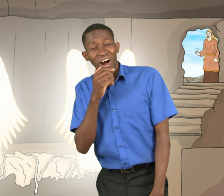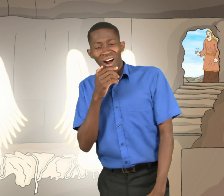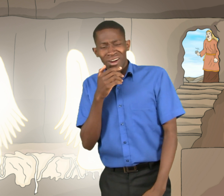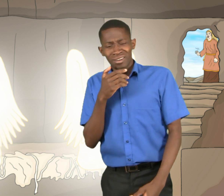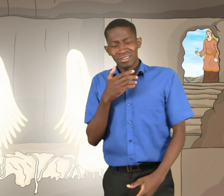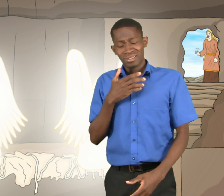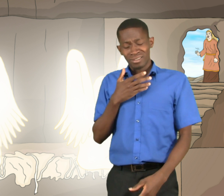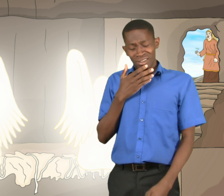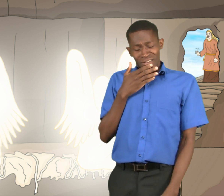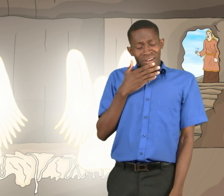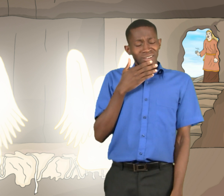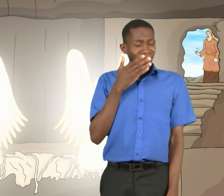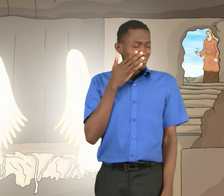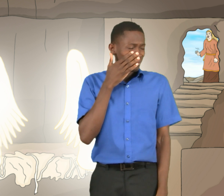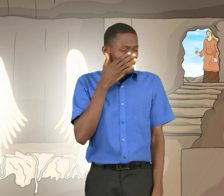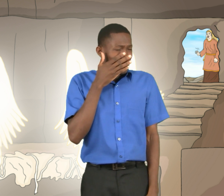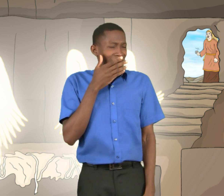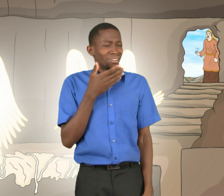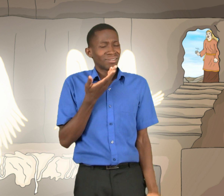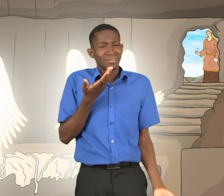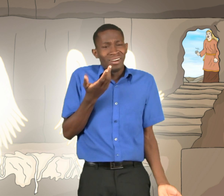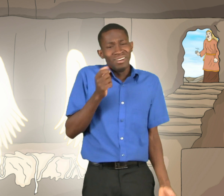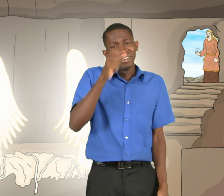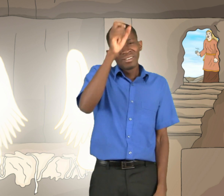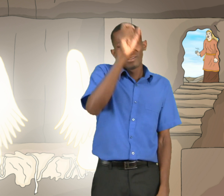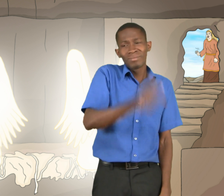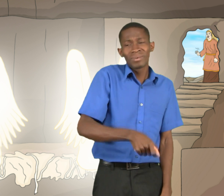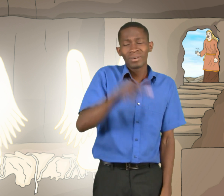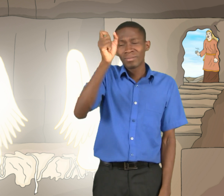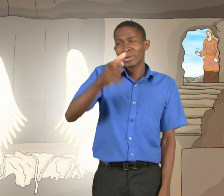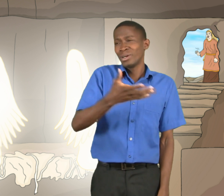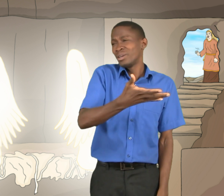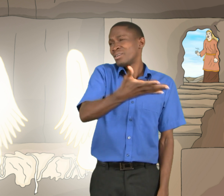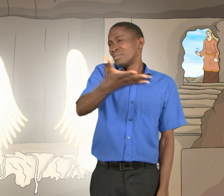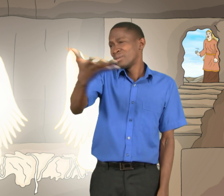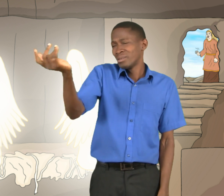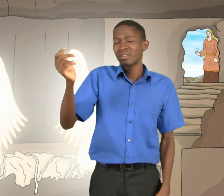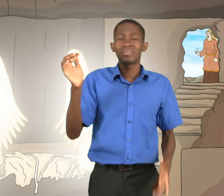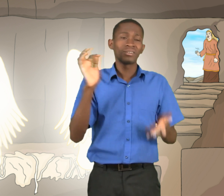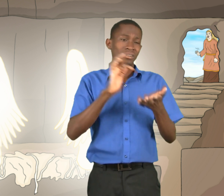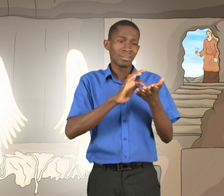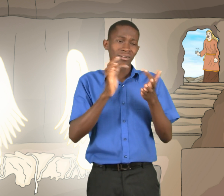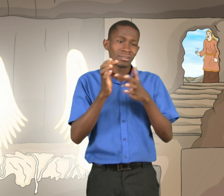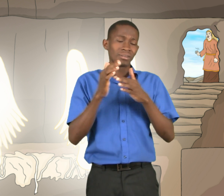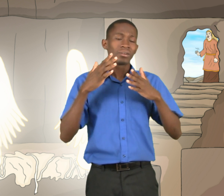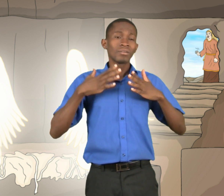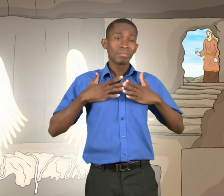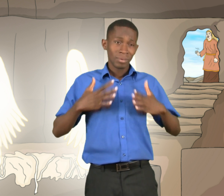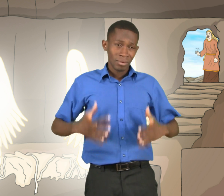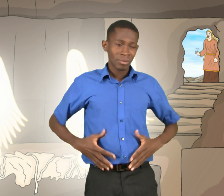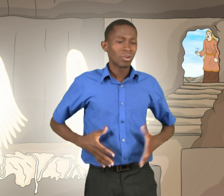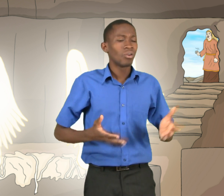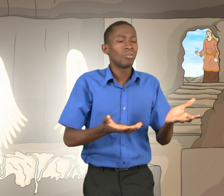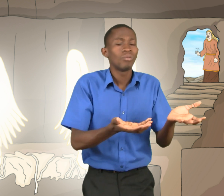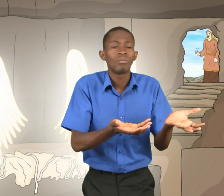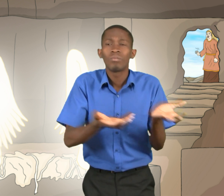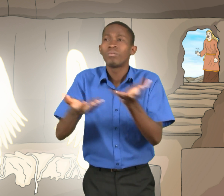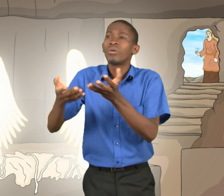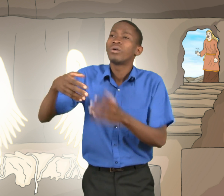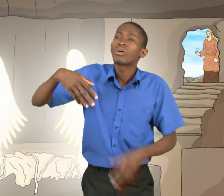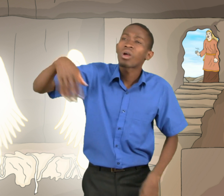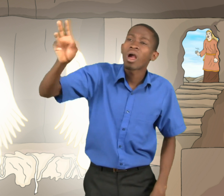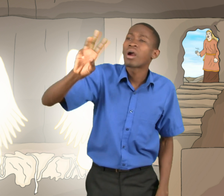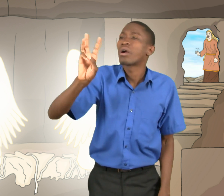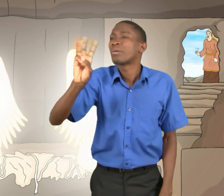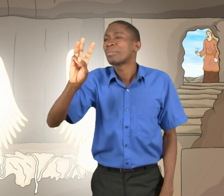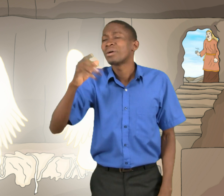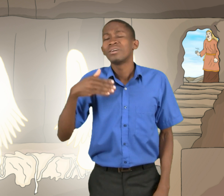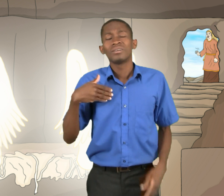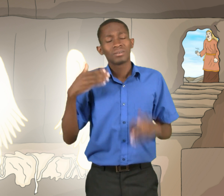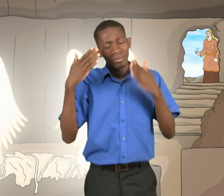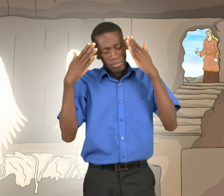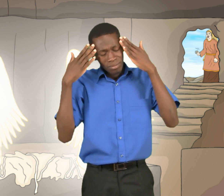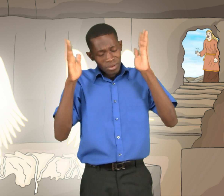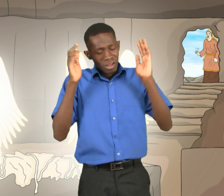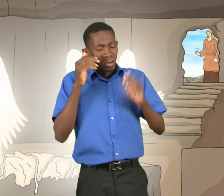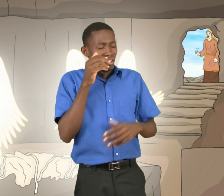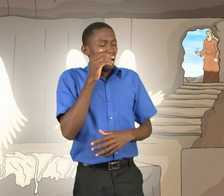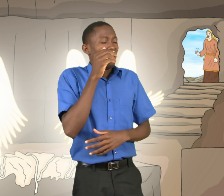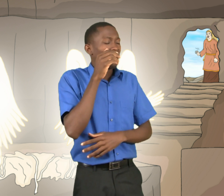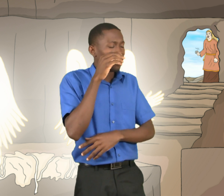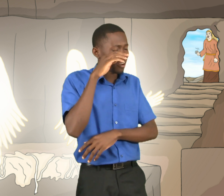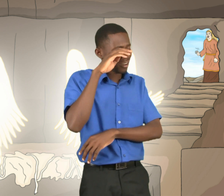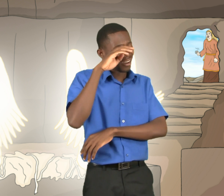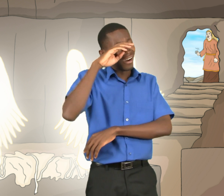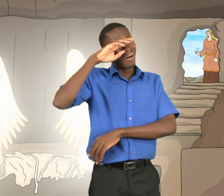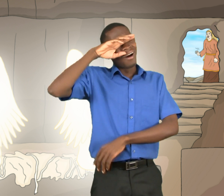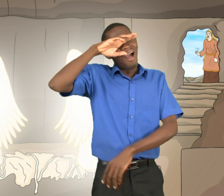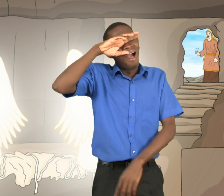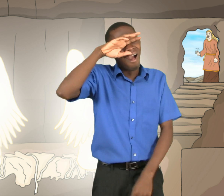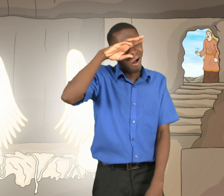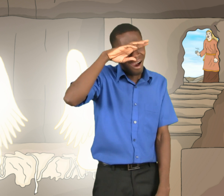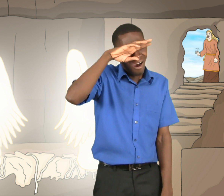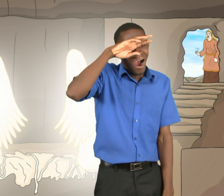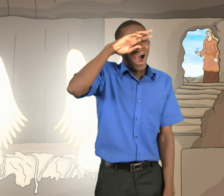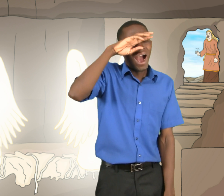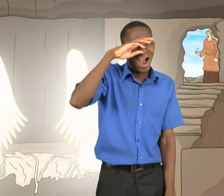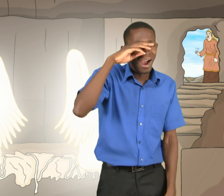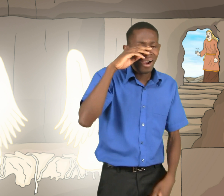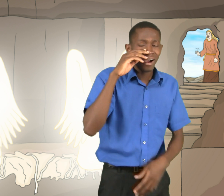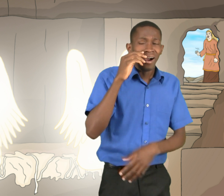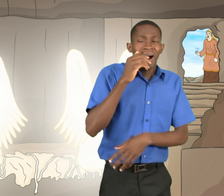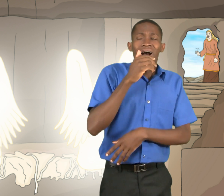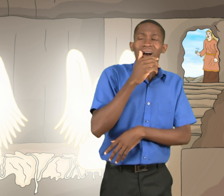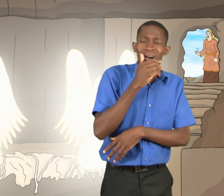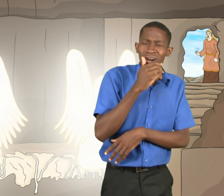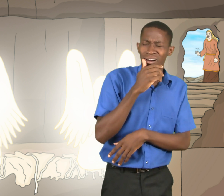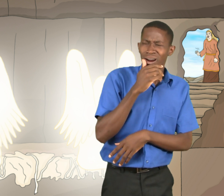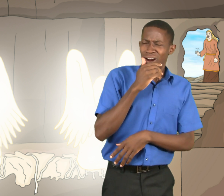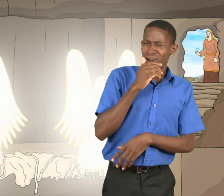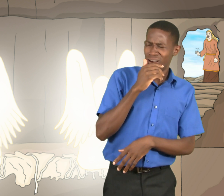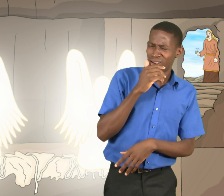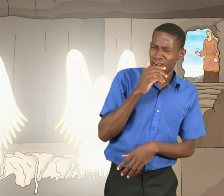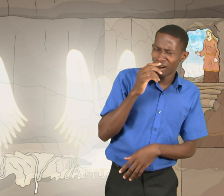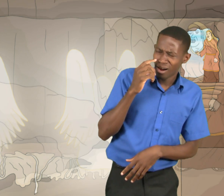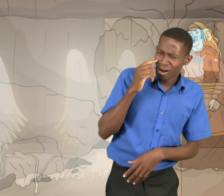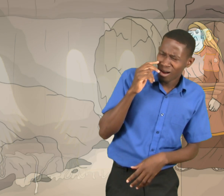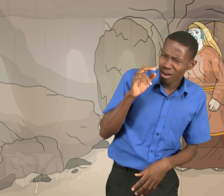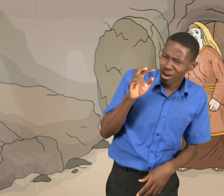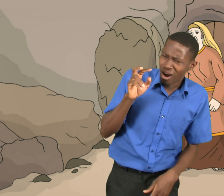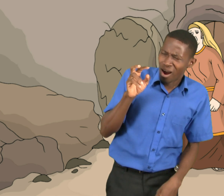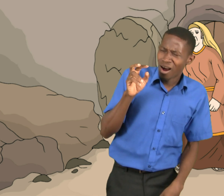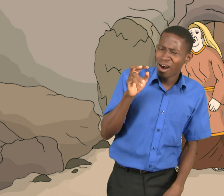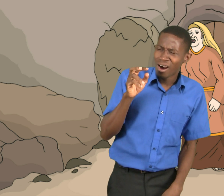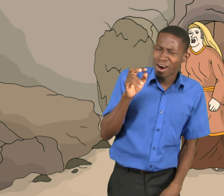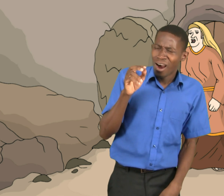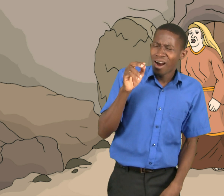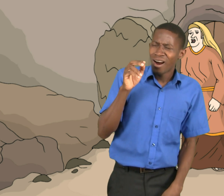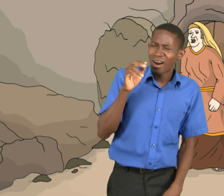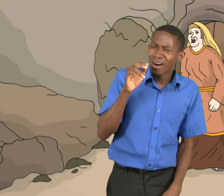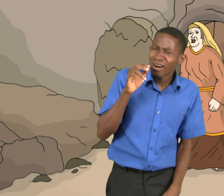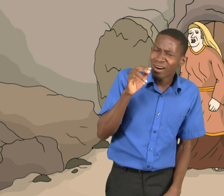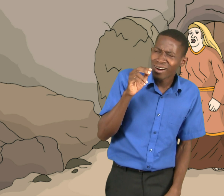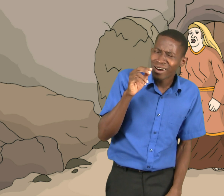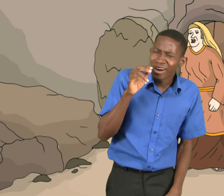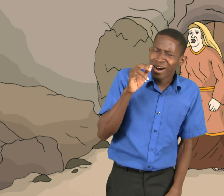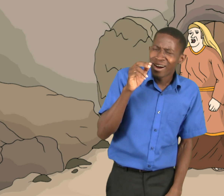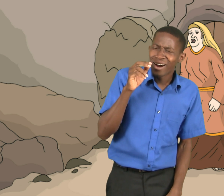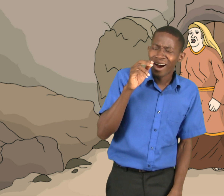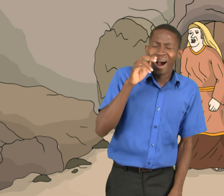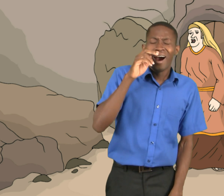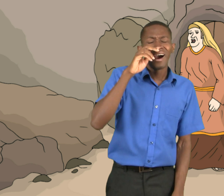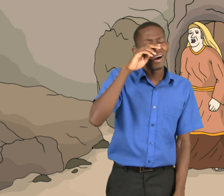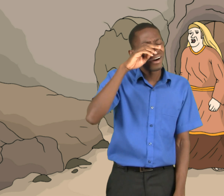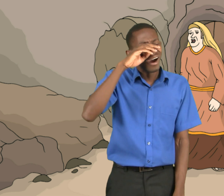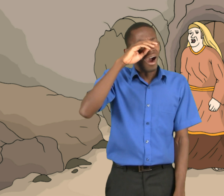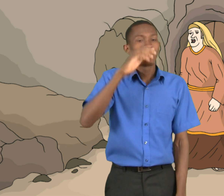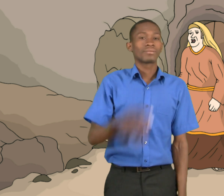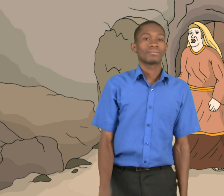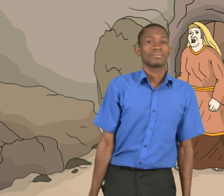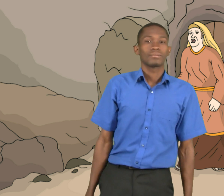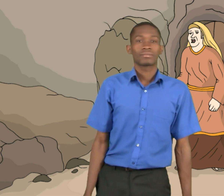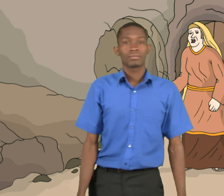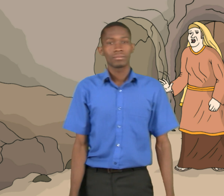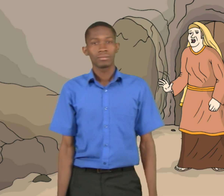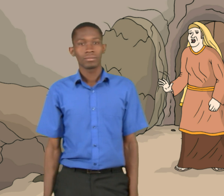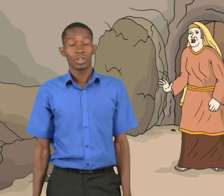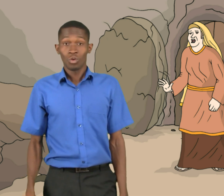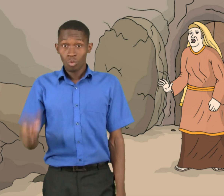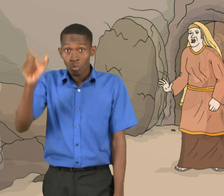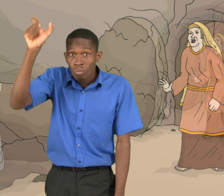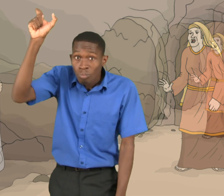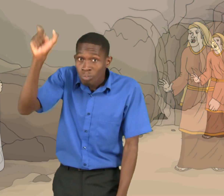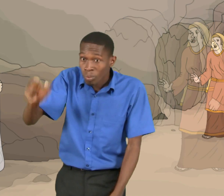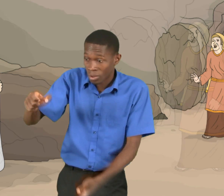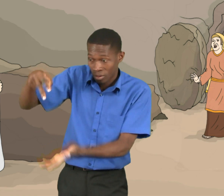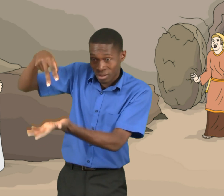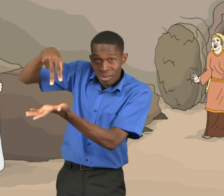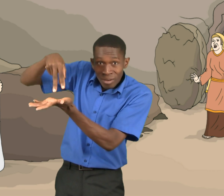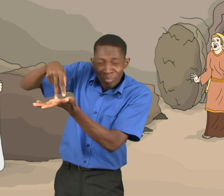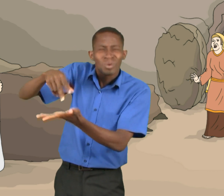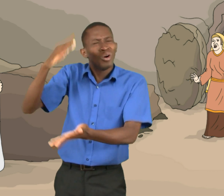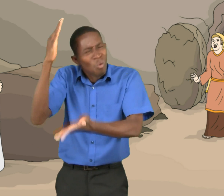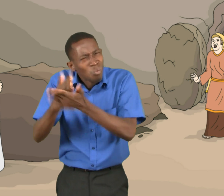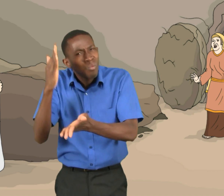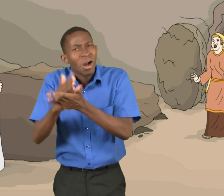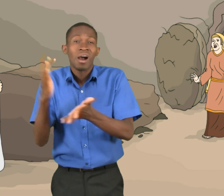“Because they have taken my Lord away,” she said, “and I do not know where they have put Him.”